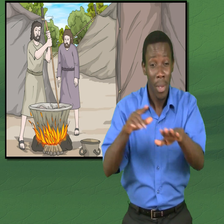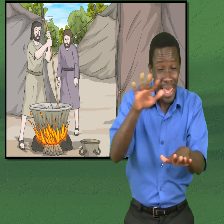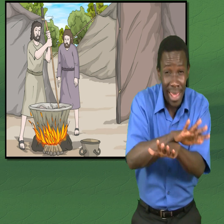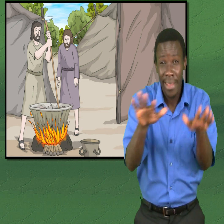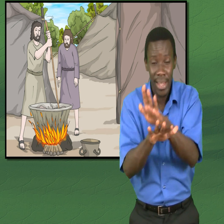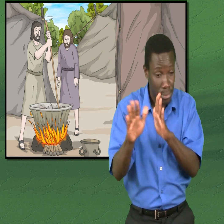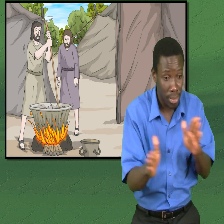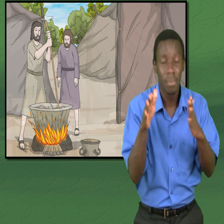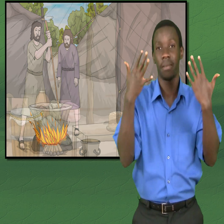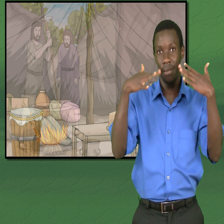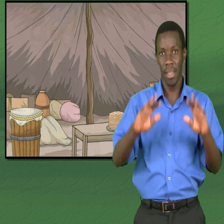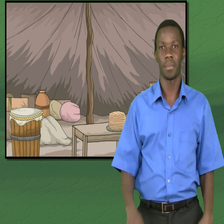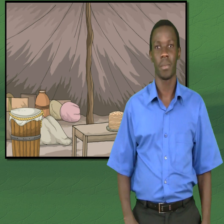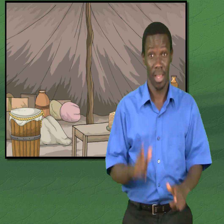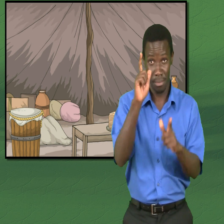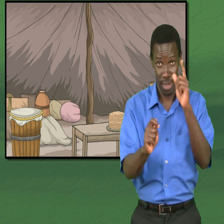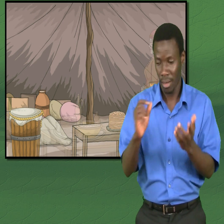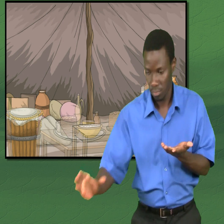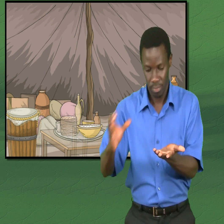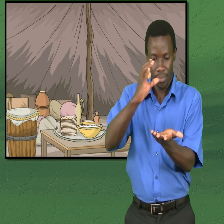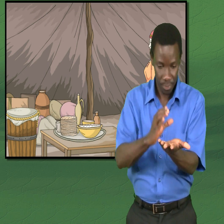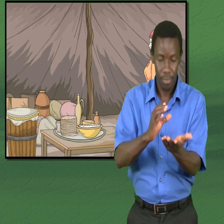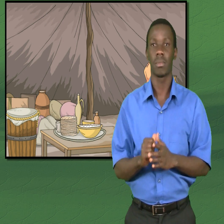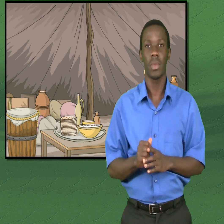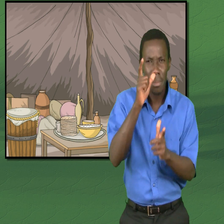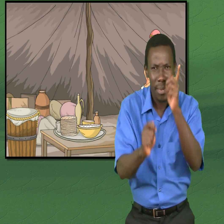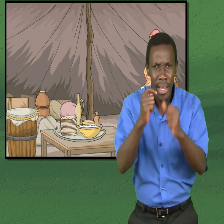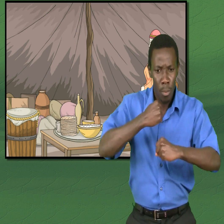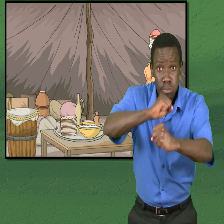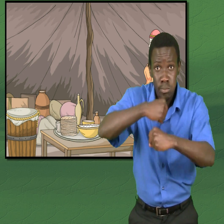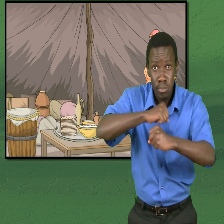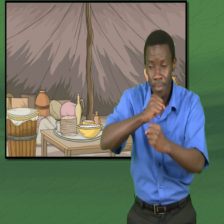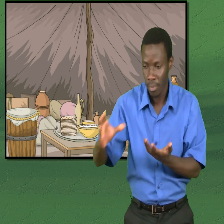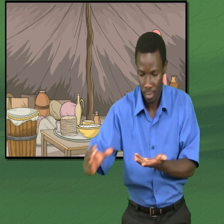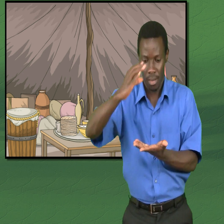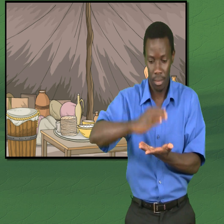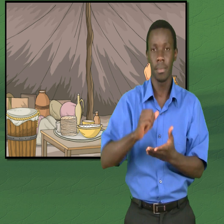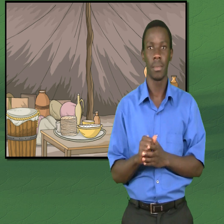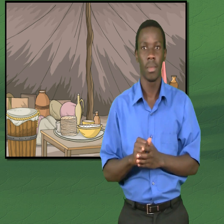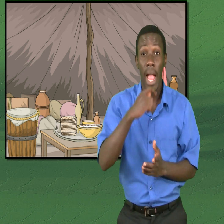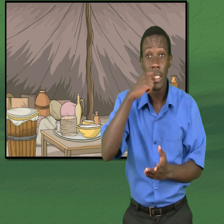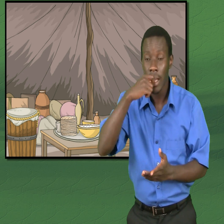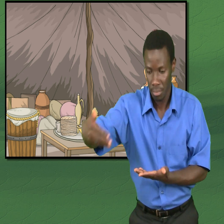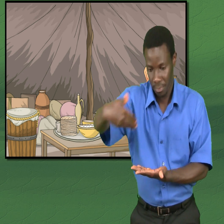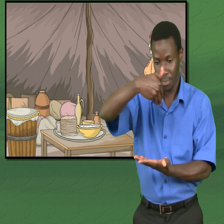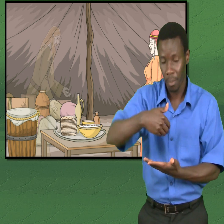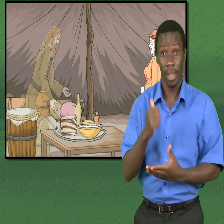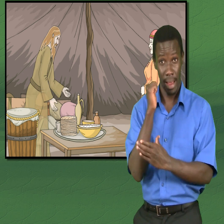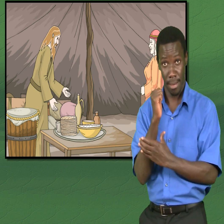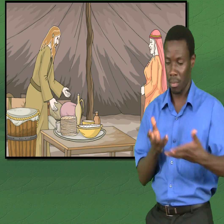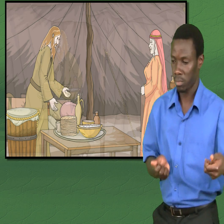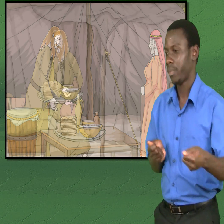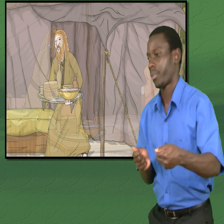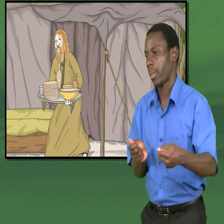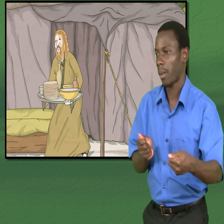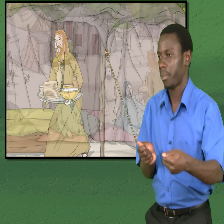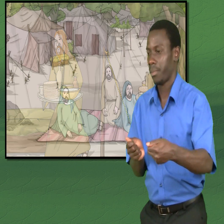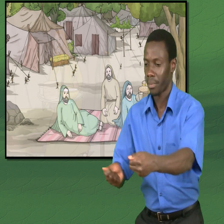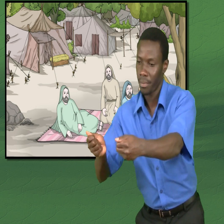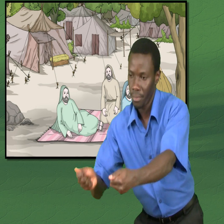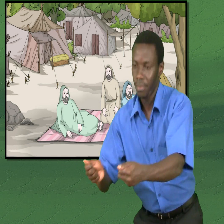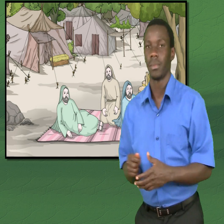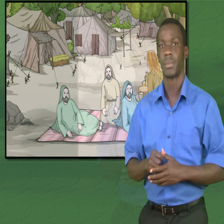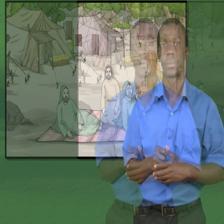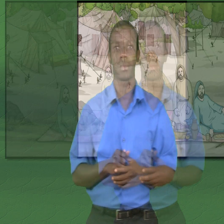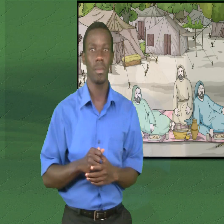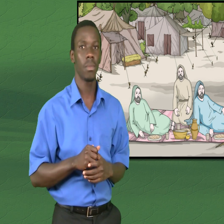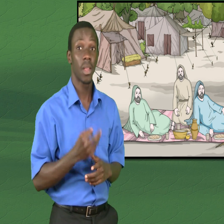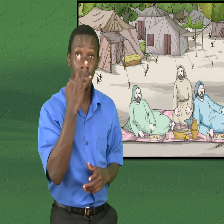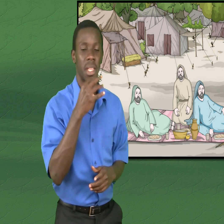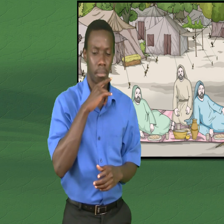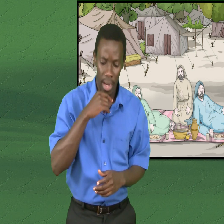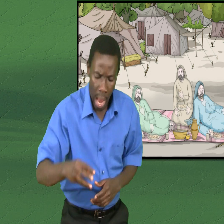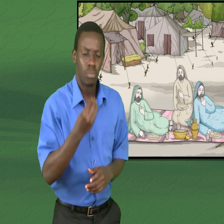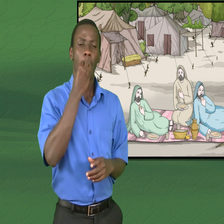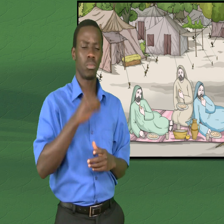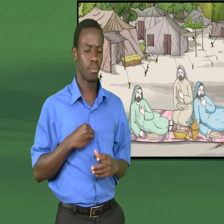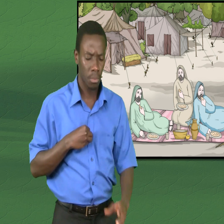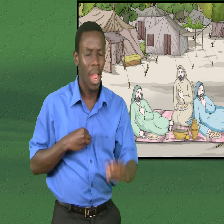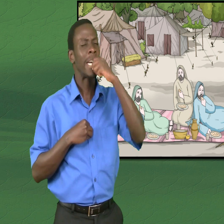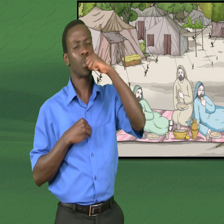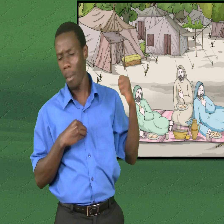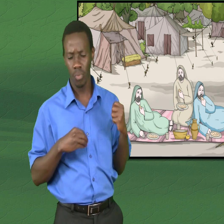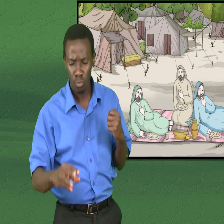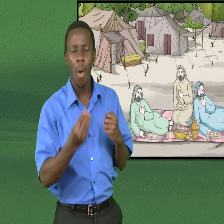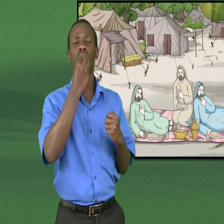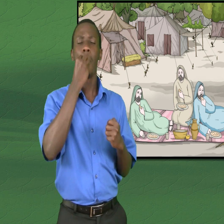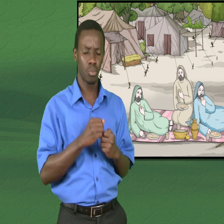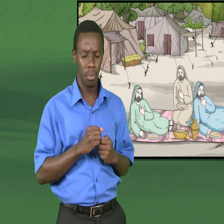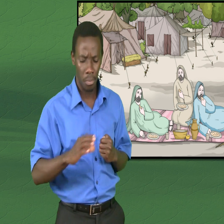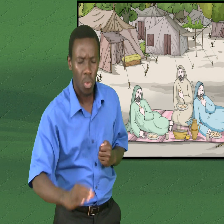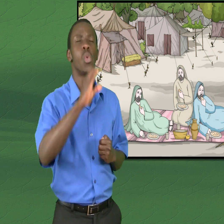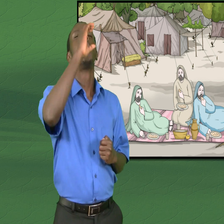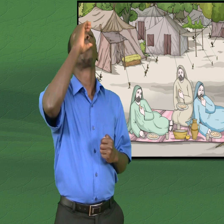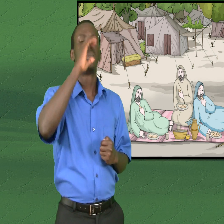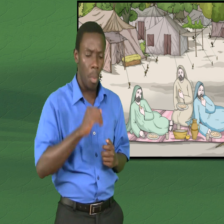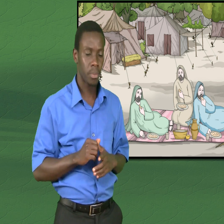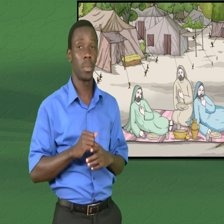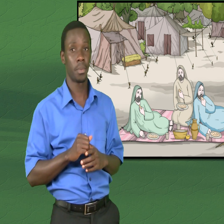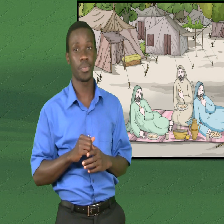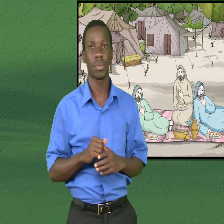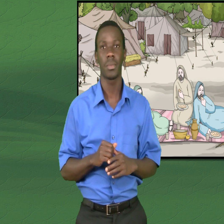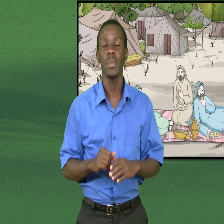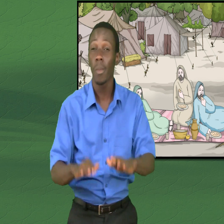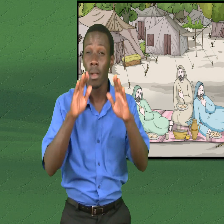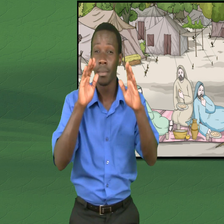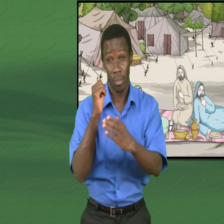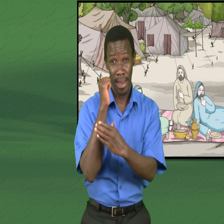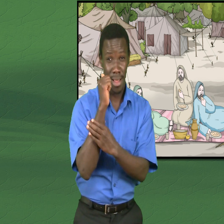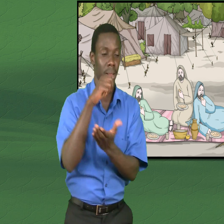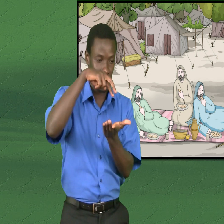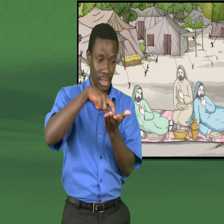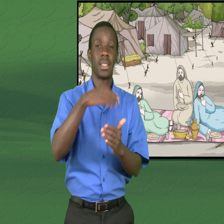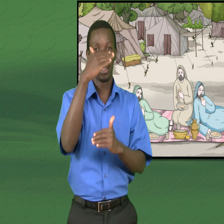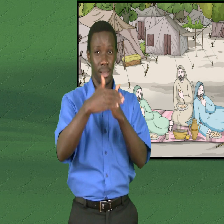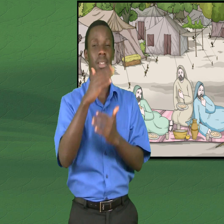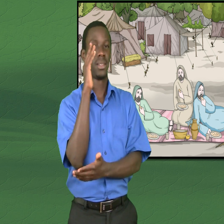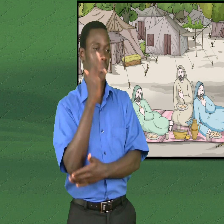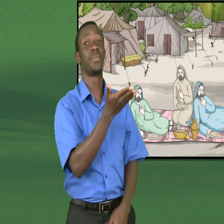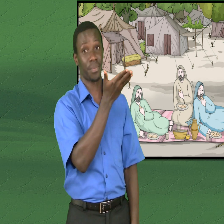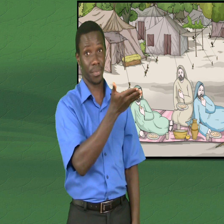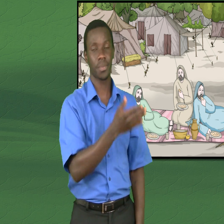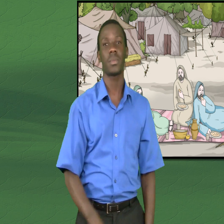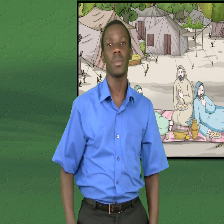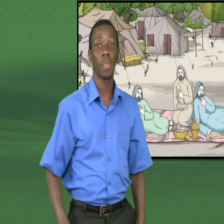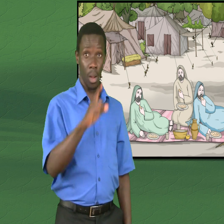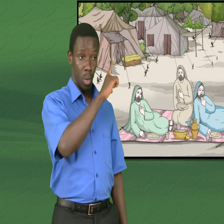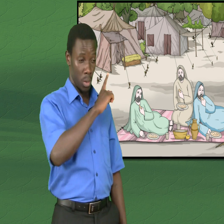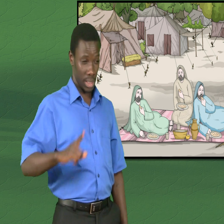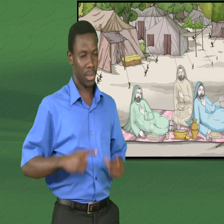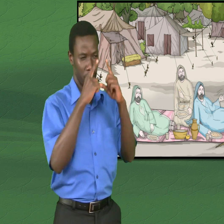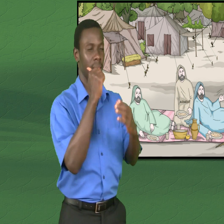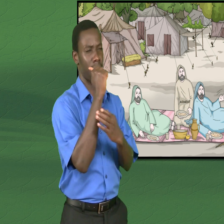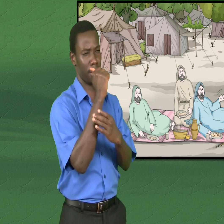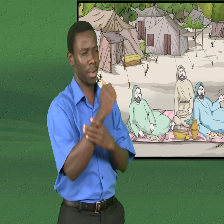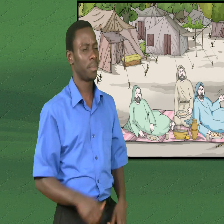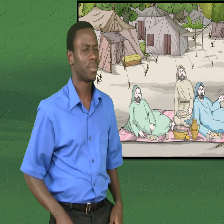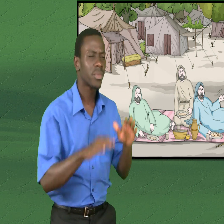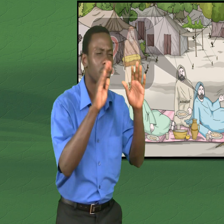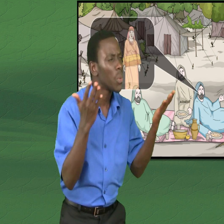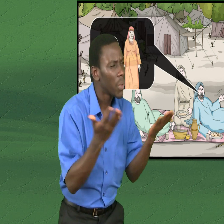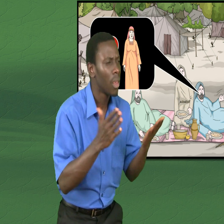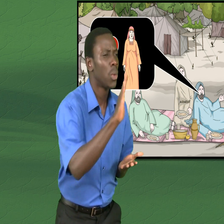Then Abraham brought curds and milk and the calf that had been prepared, and he set them before the men and stood by them under the tree as they ate.